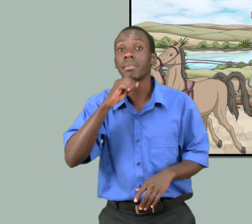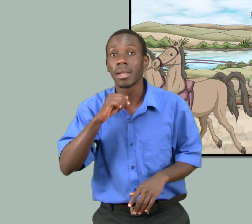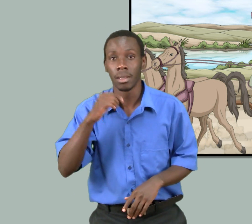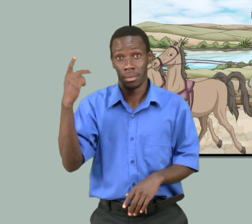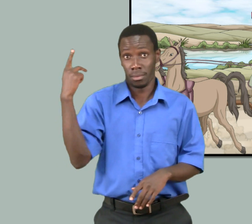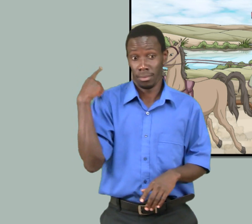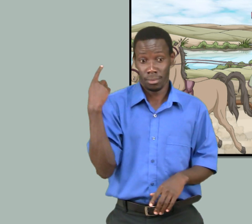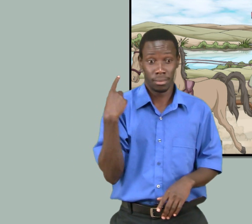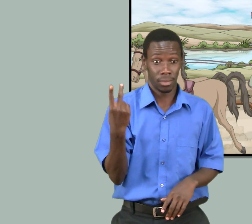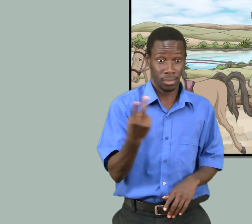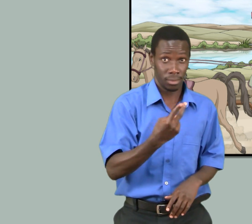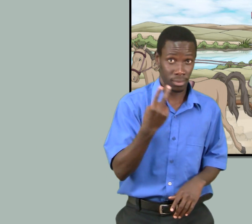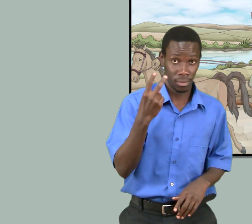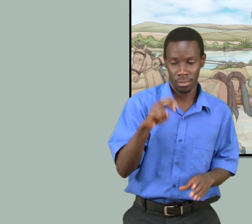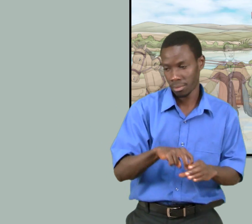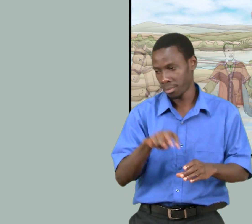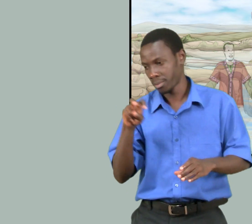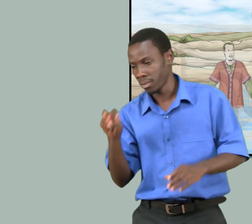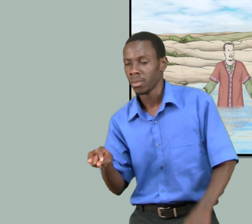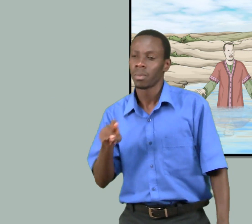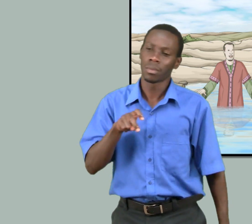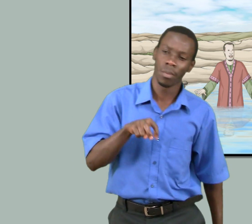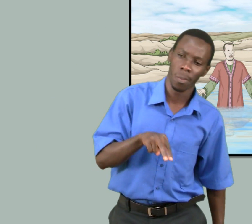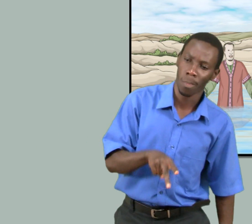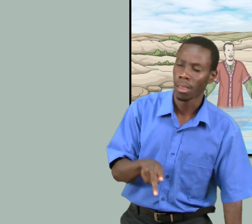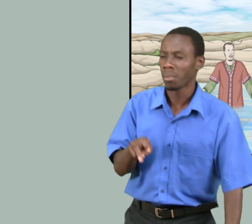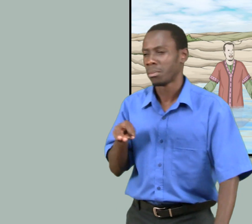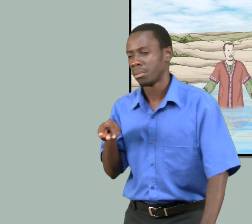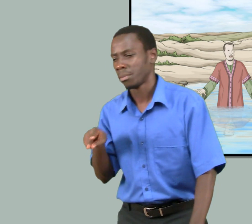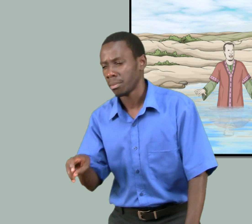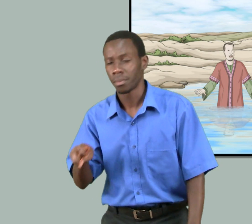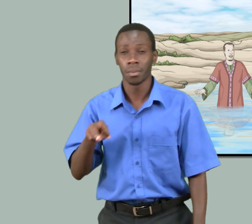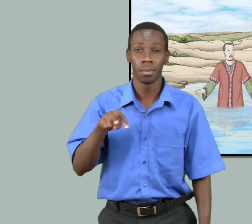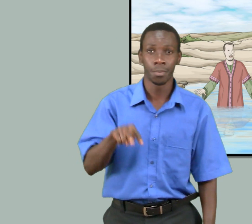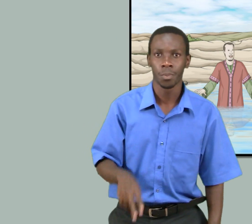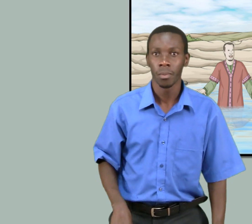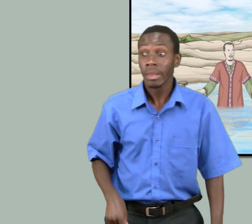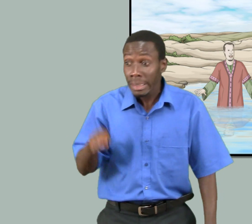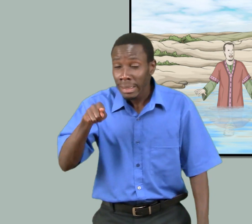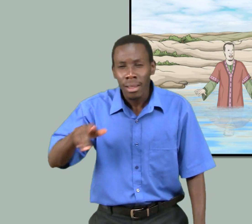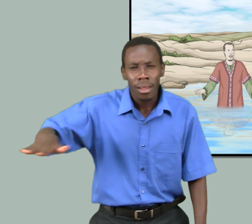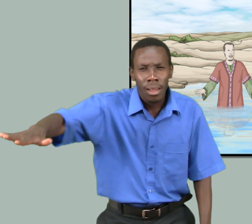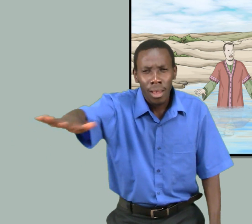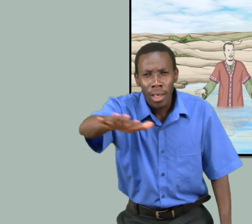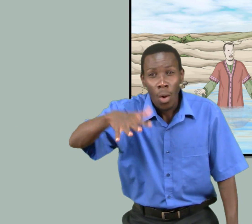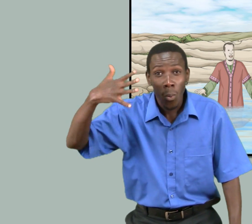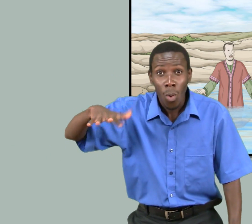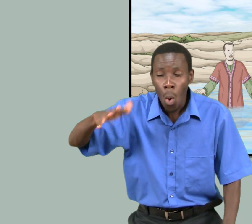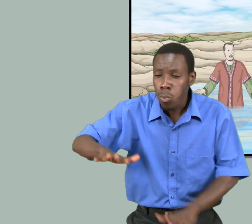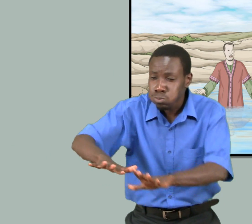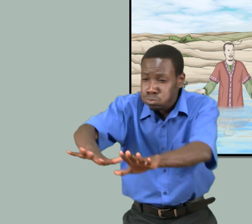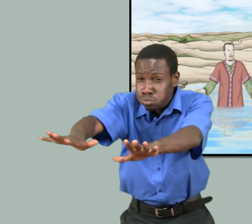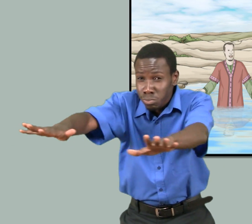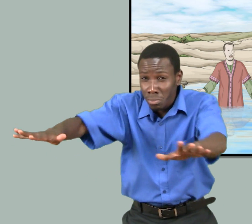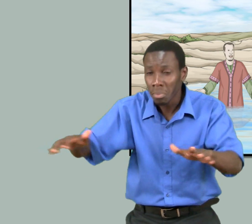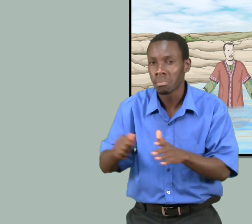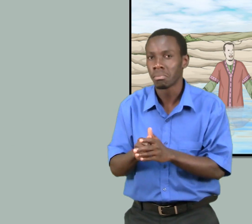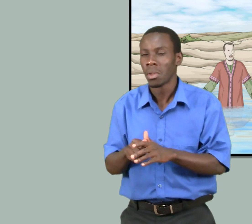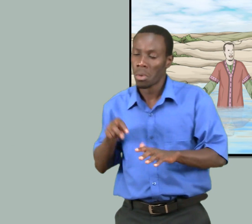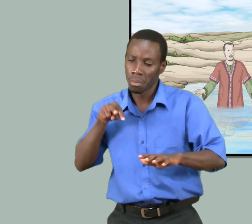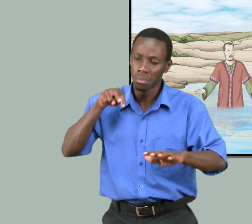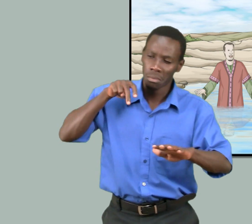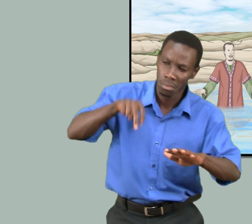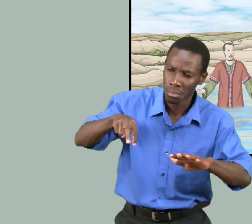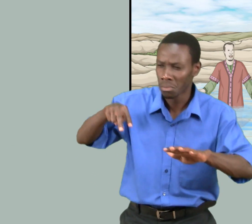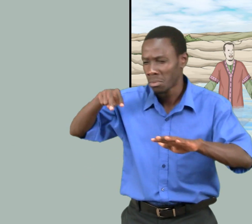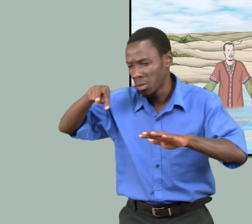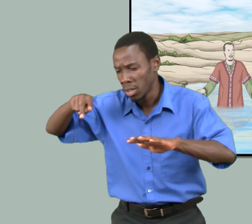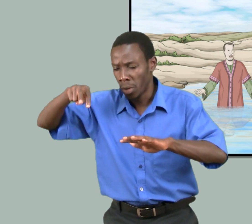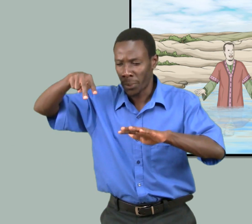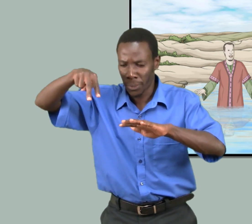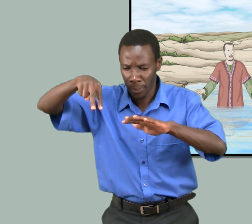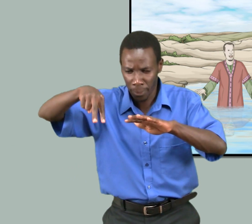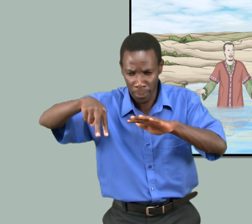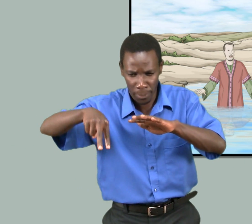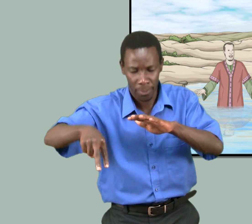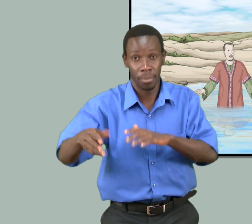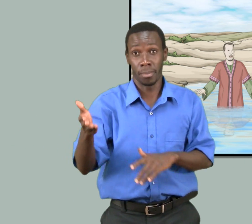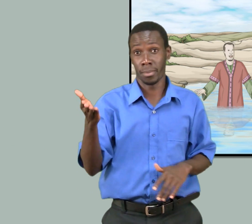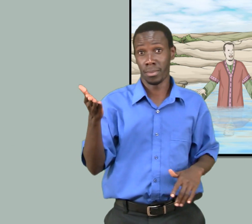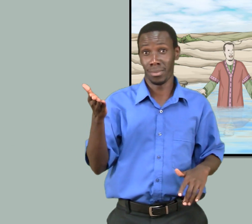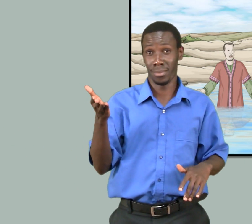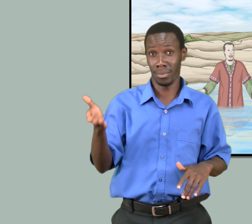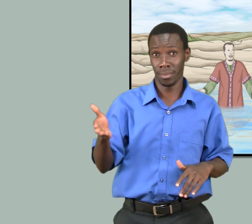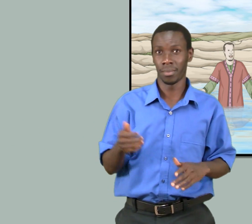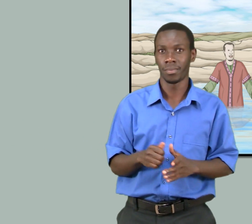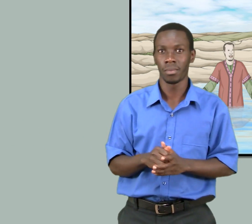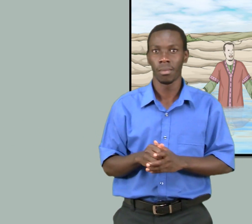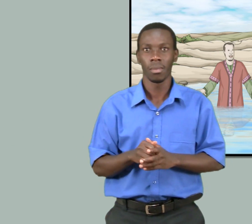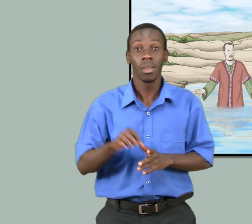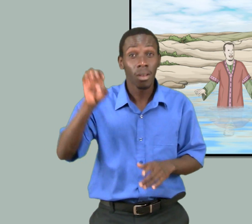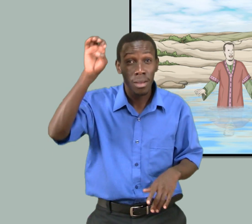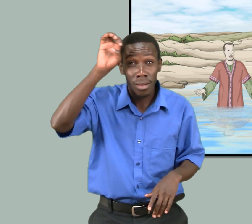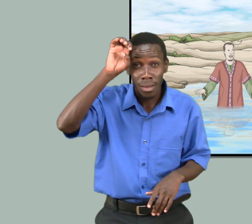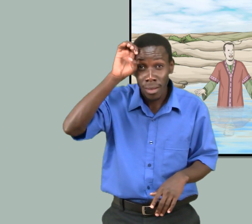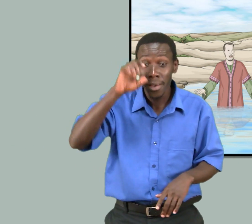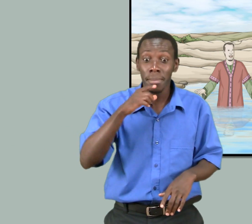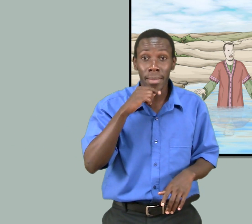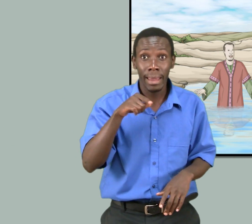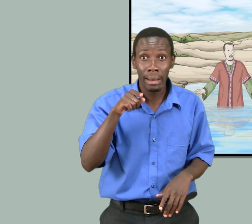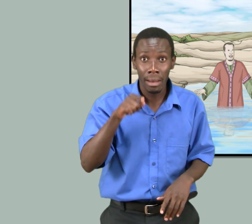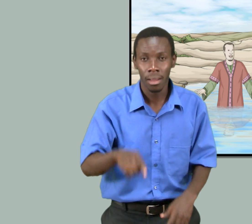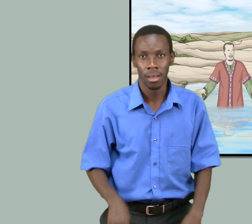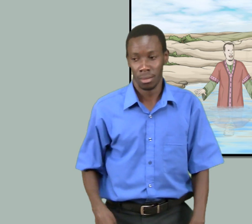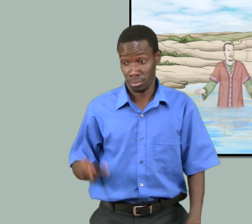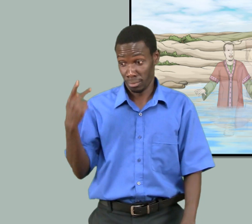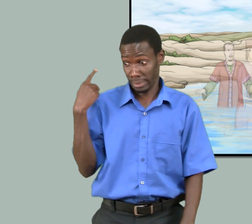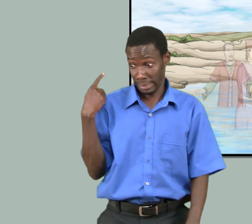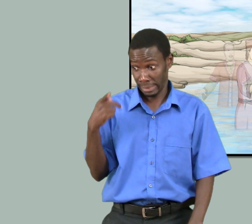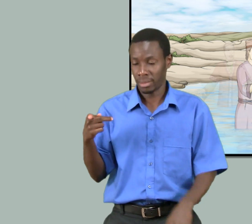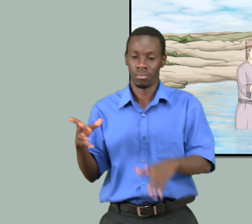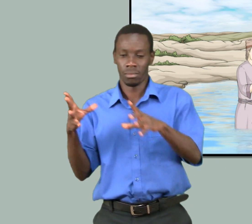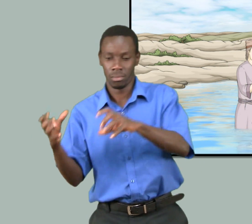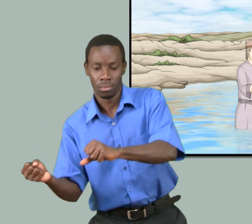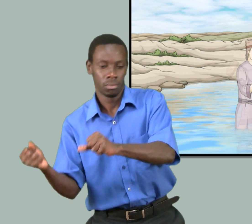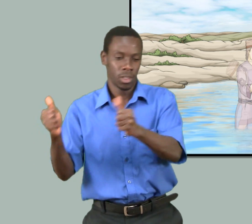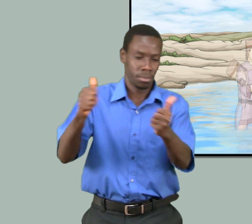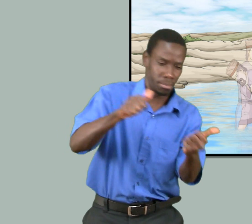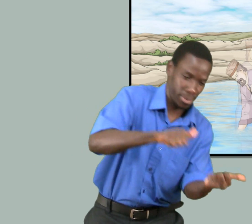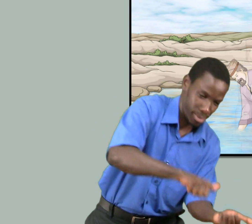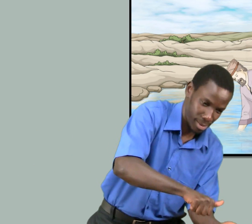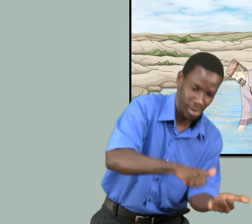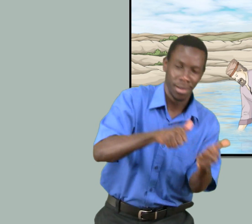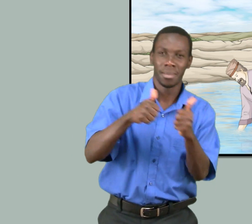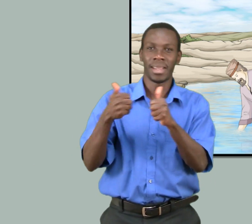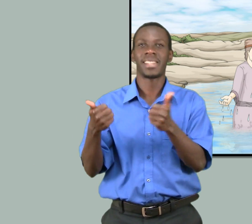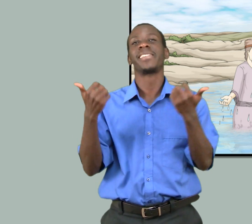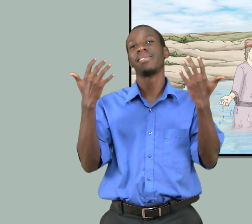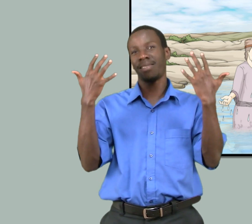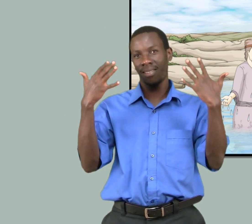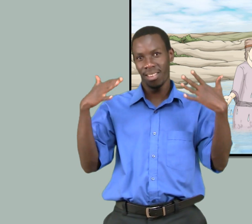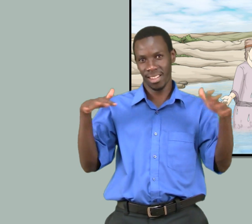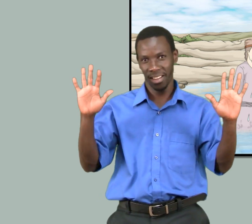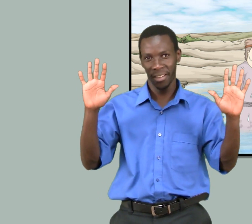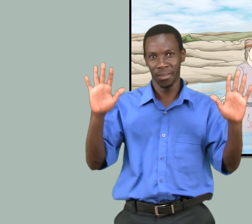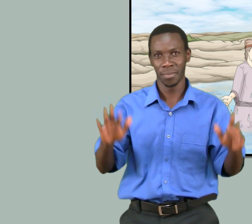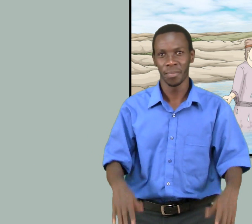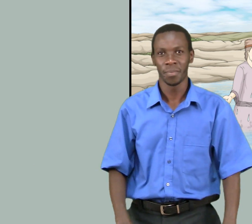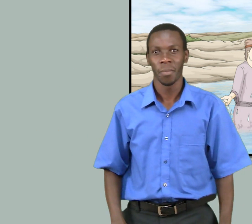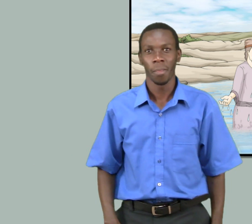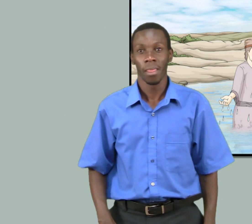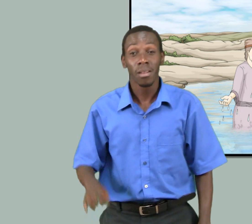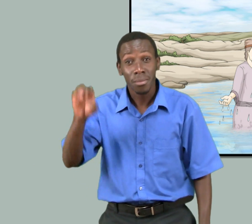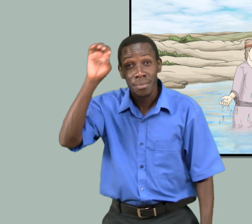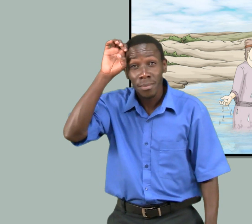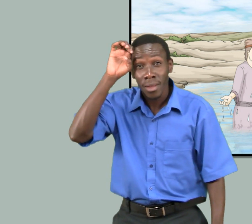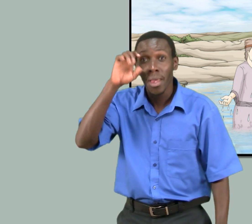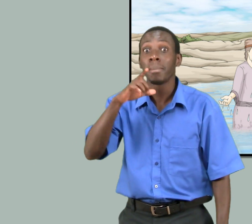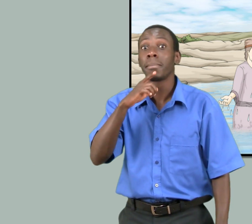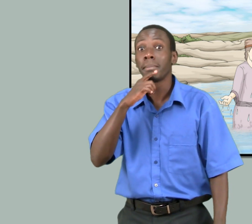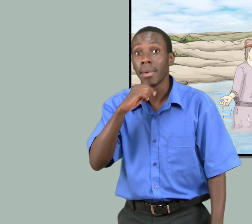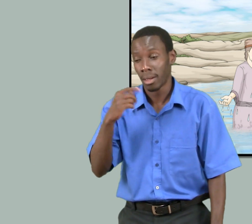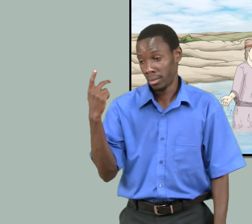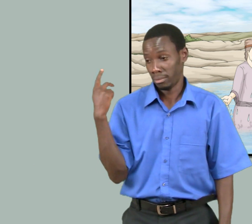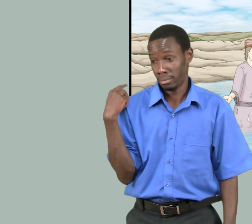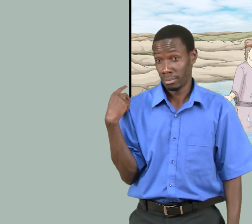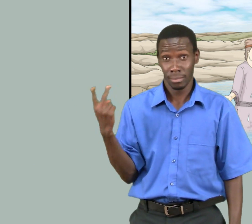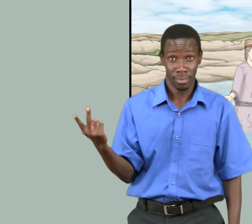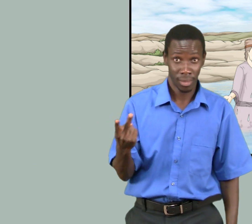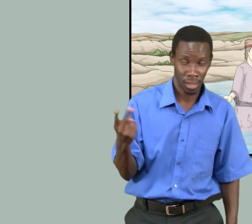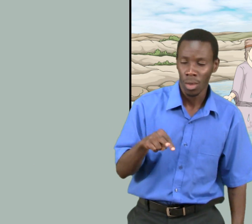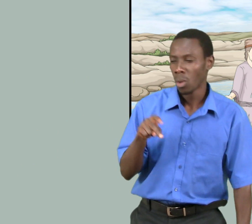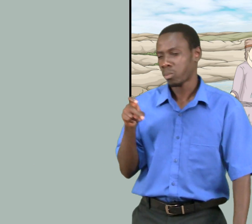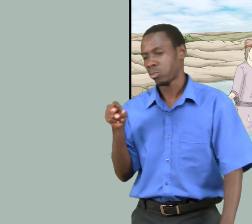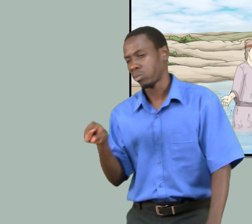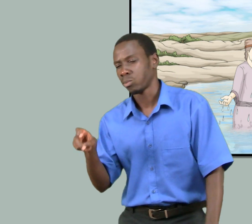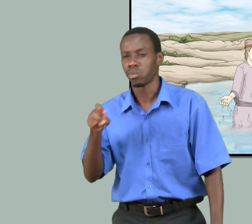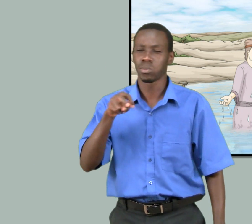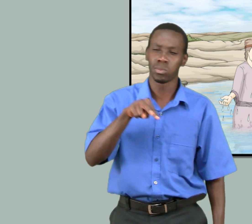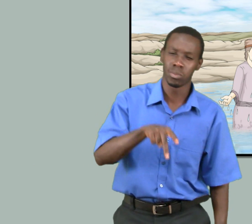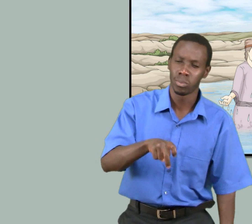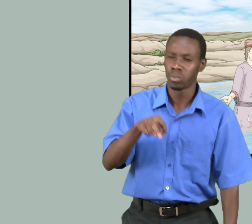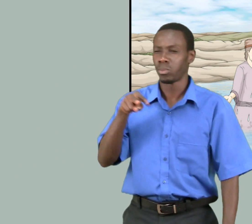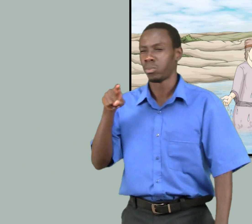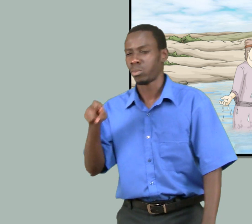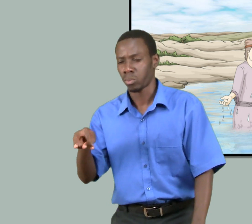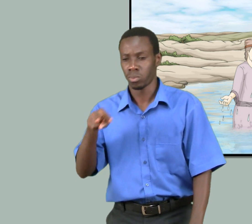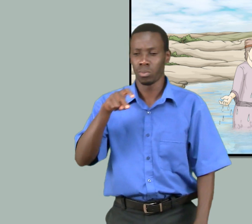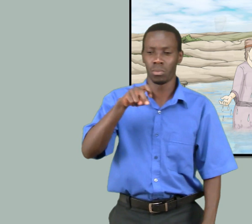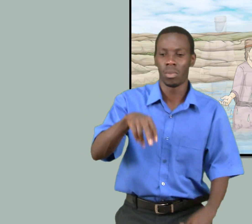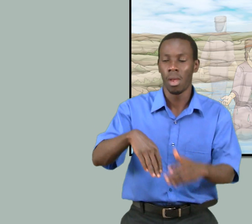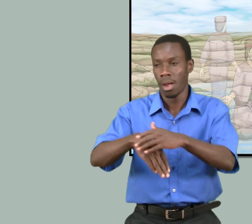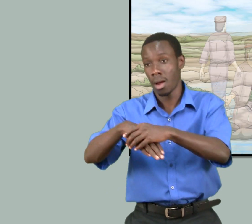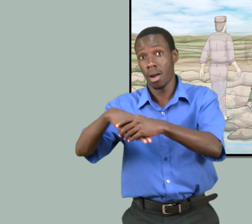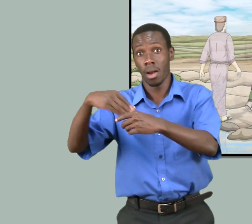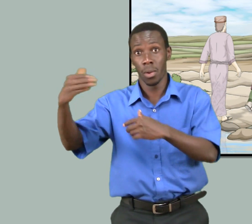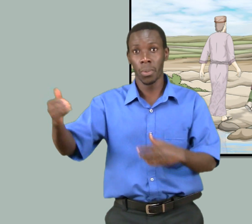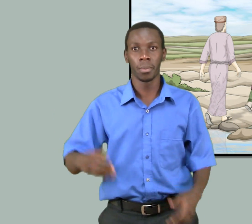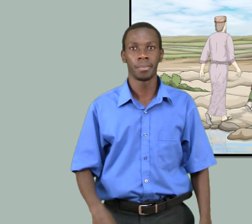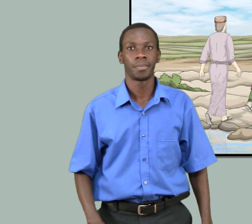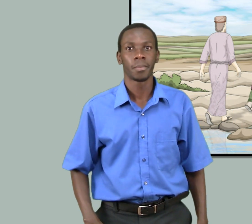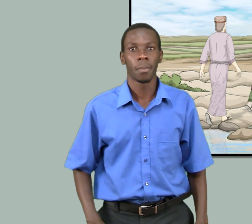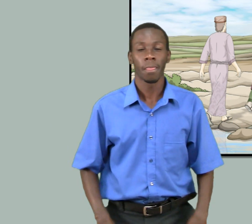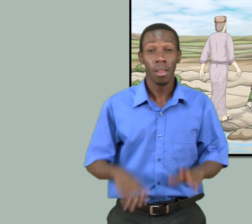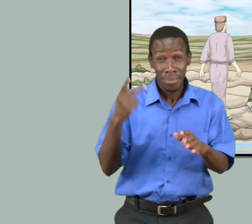Then both Philip and the eunuch went down into the water, and Philip baptized him.